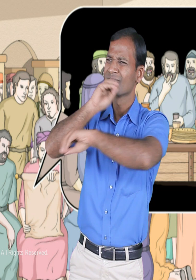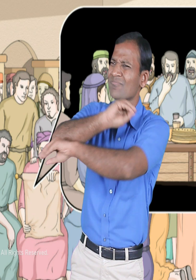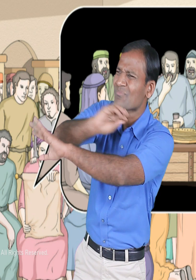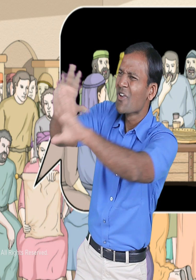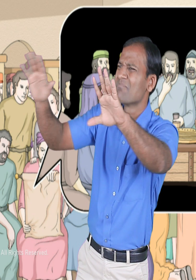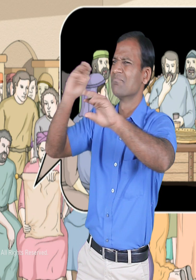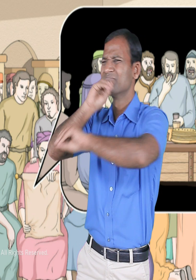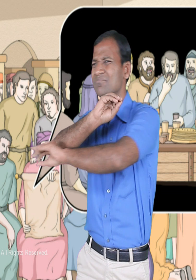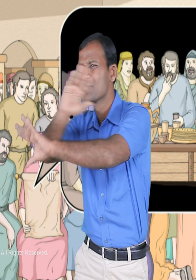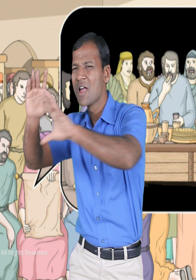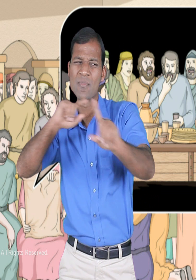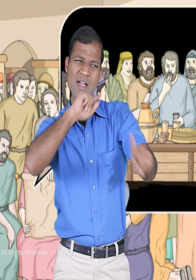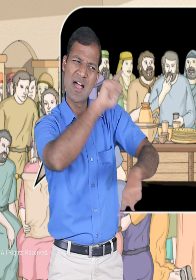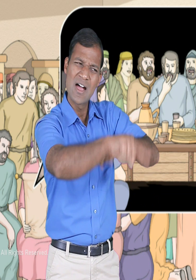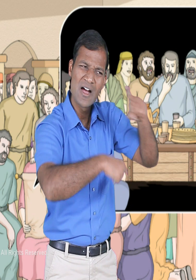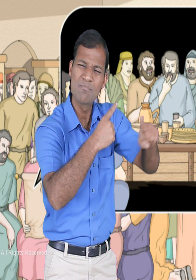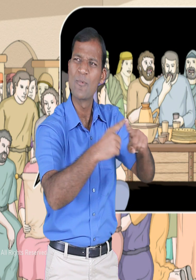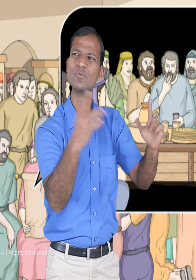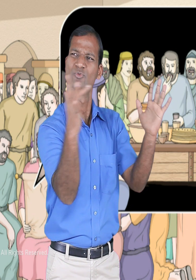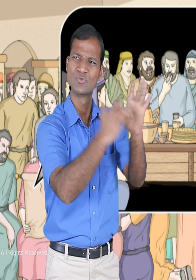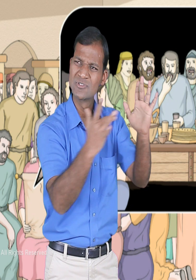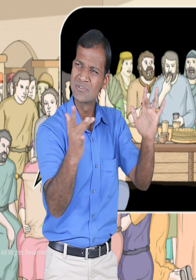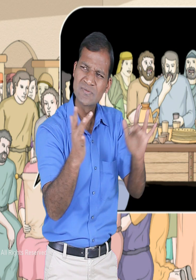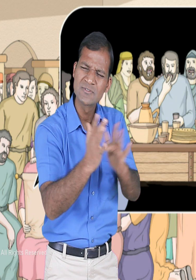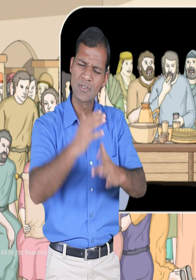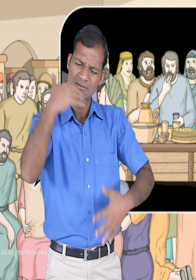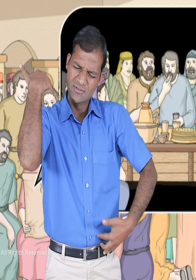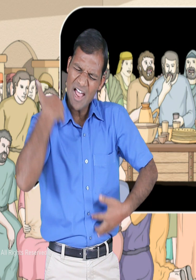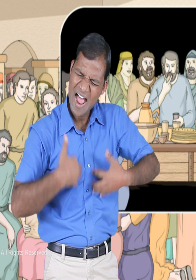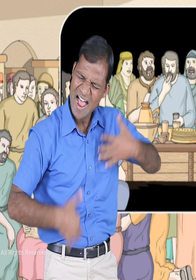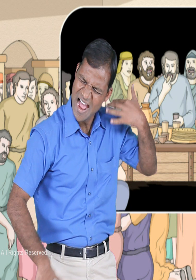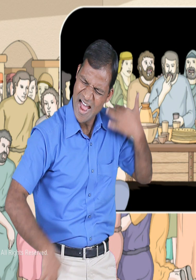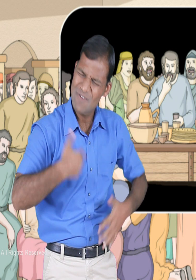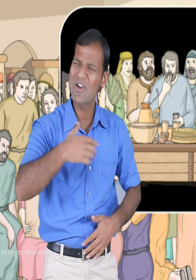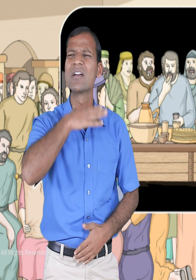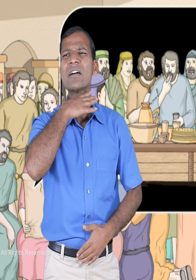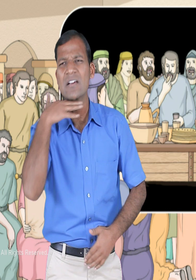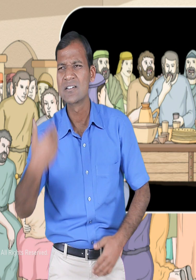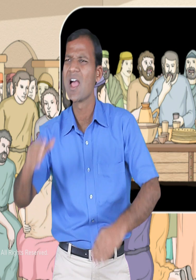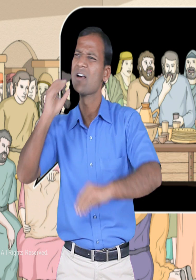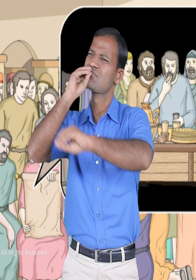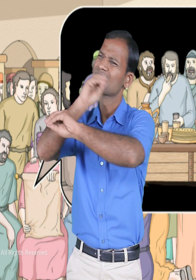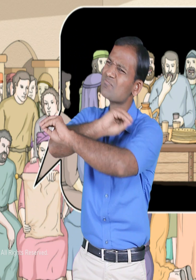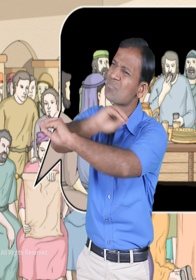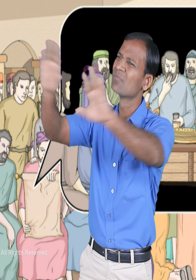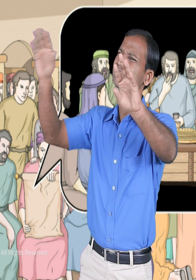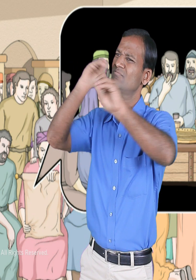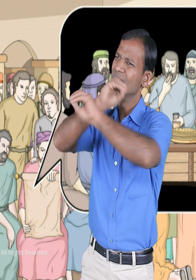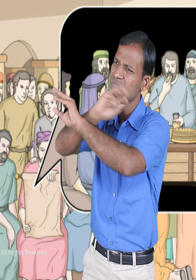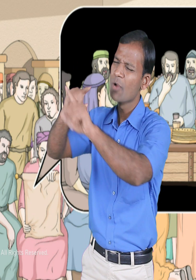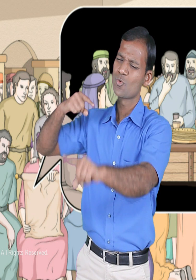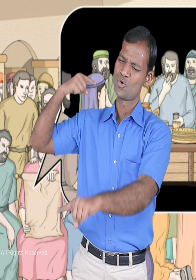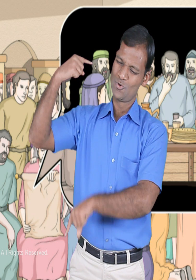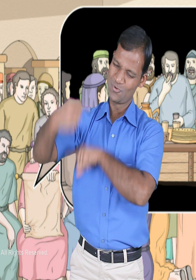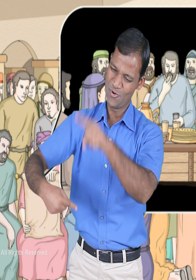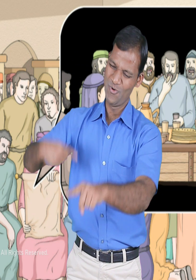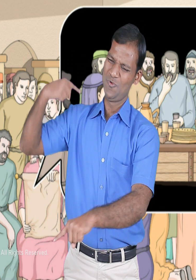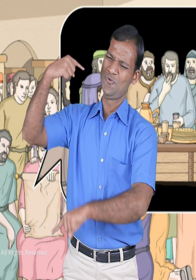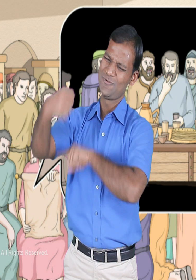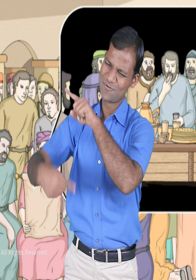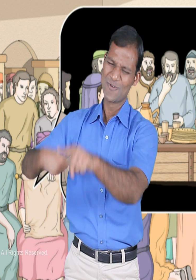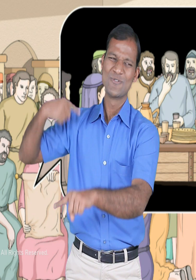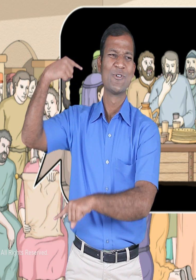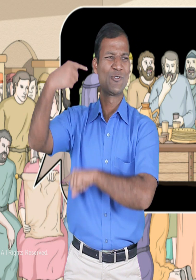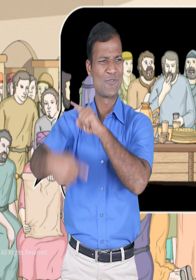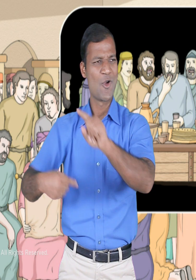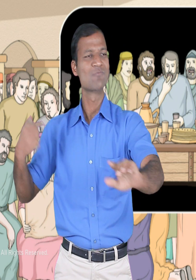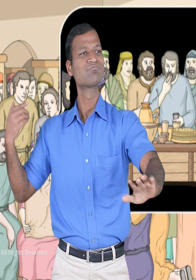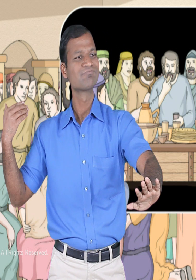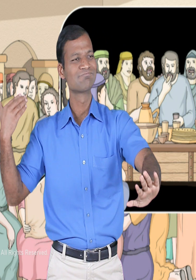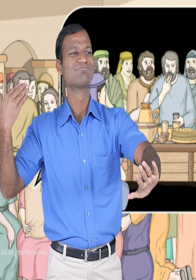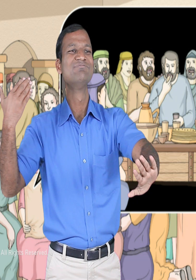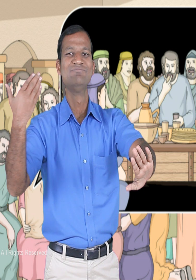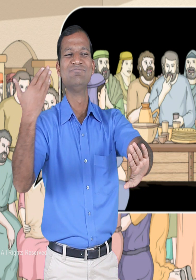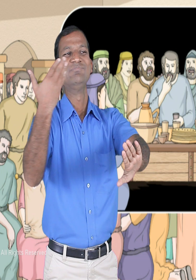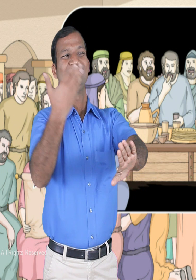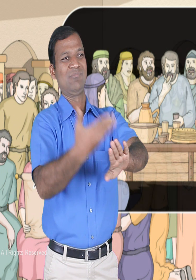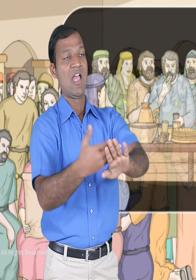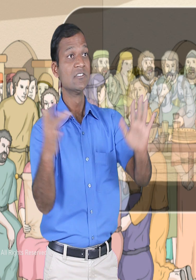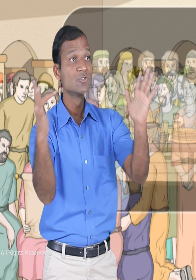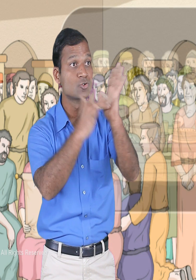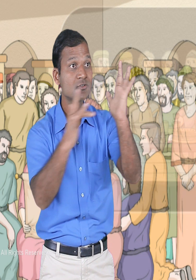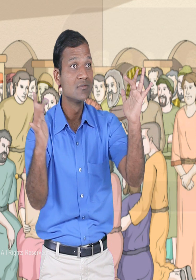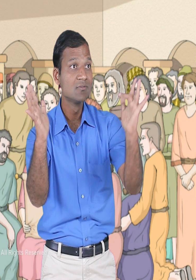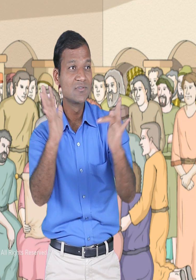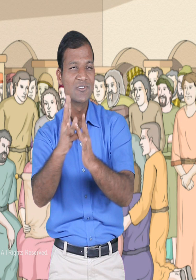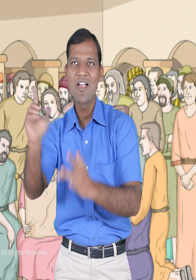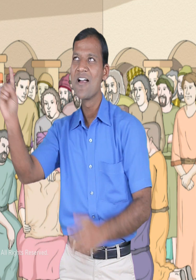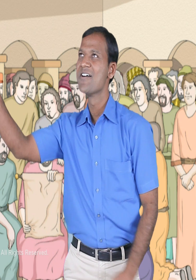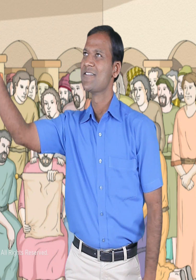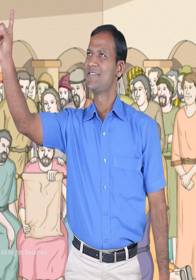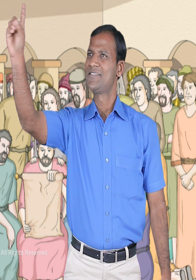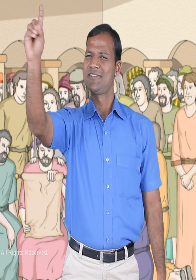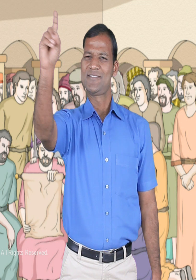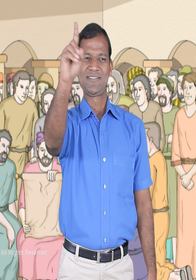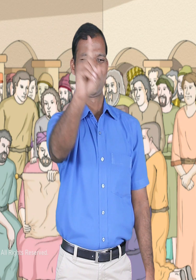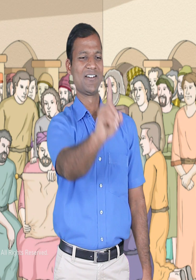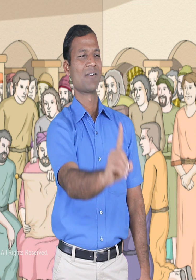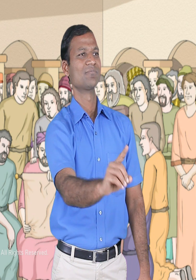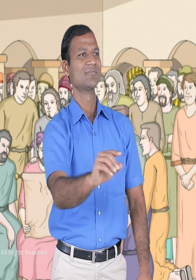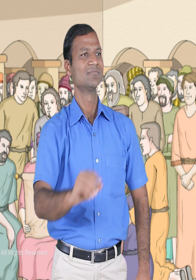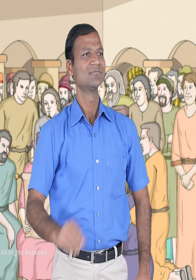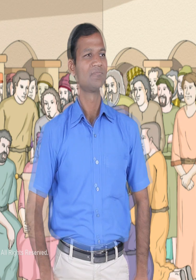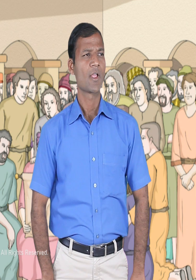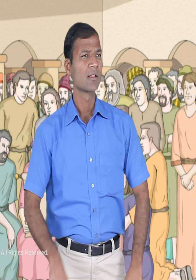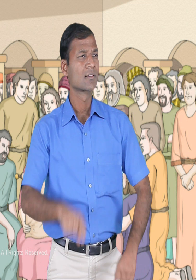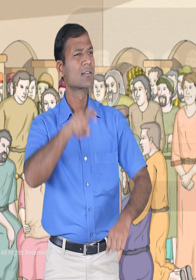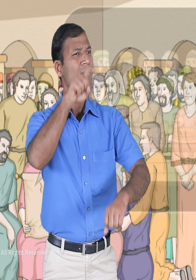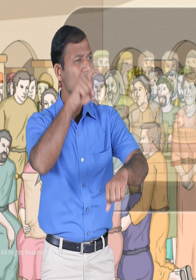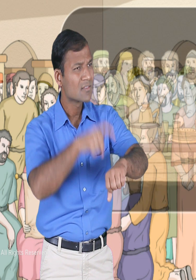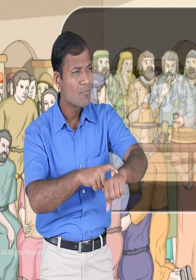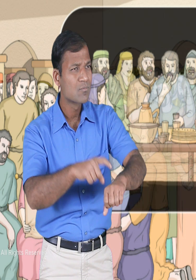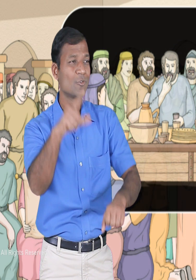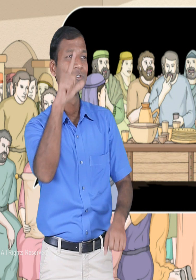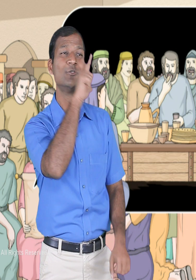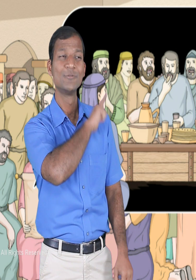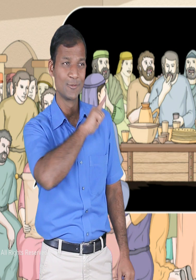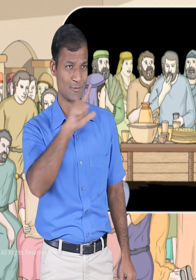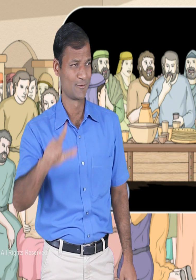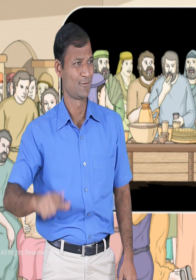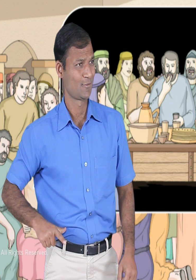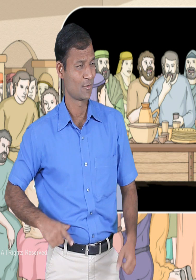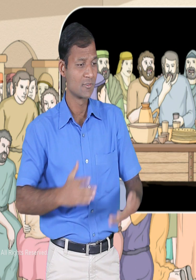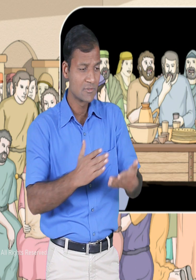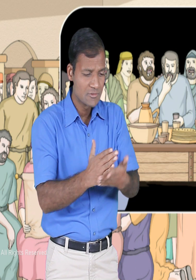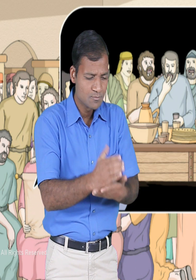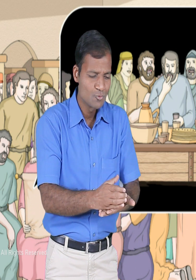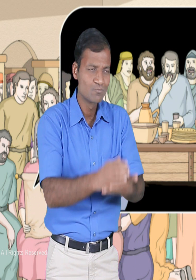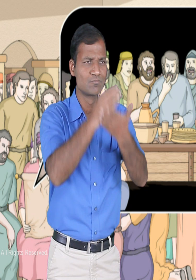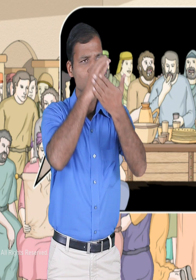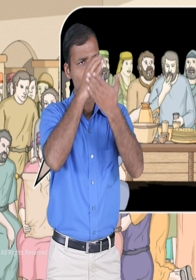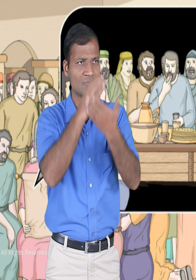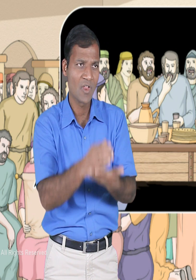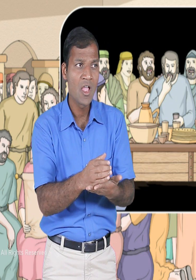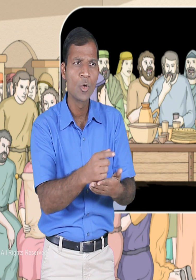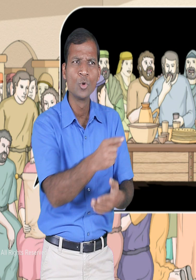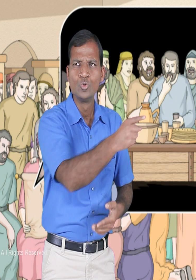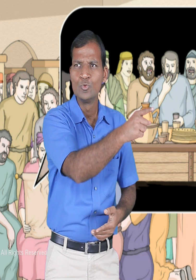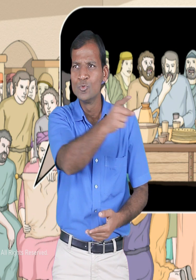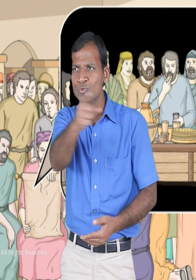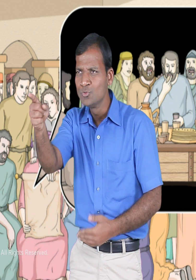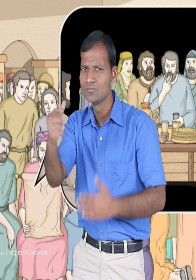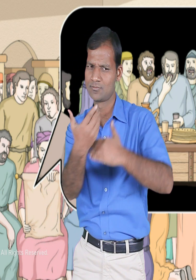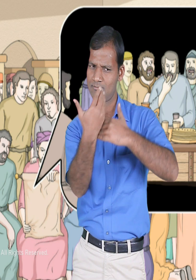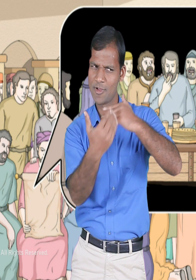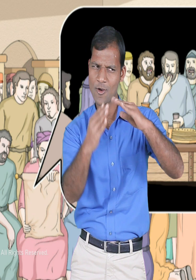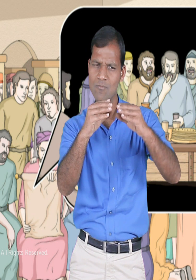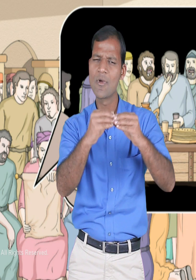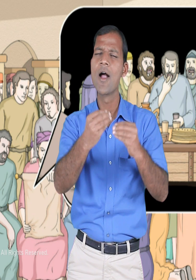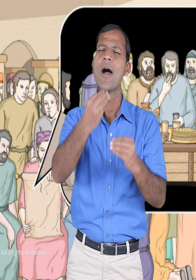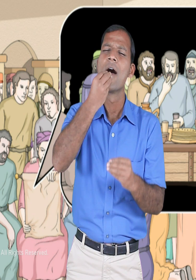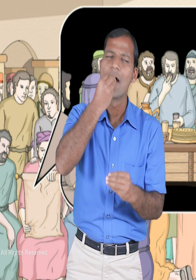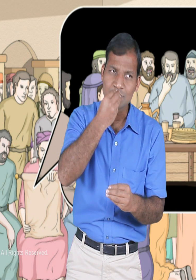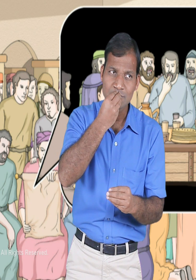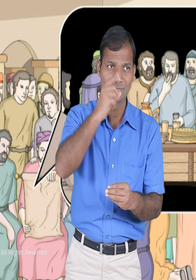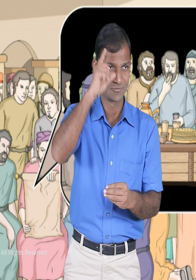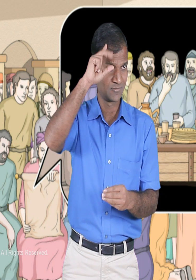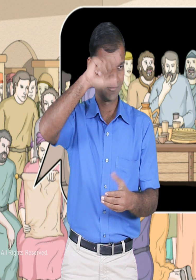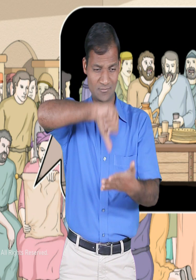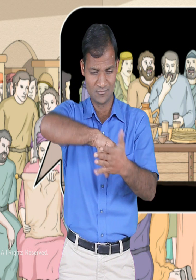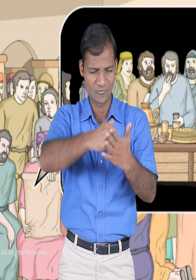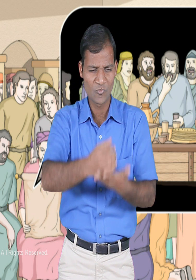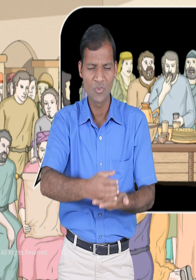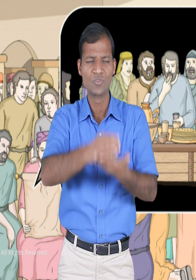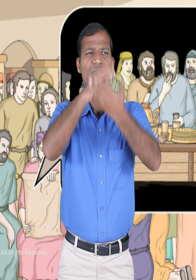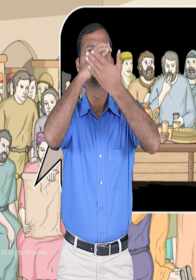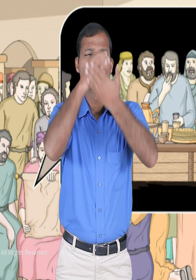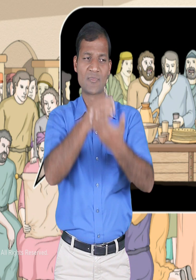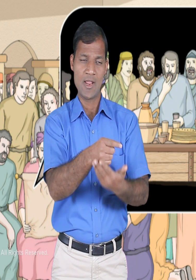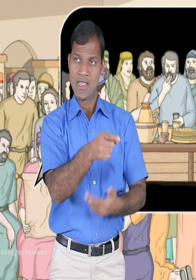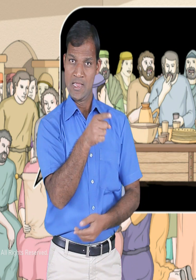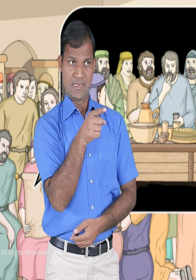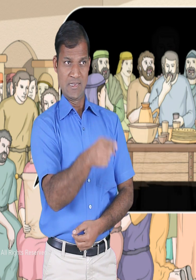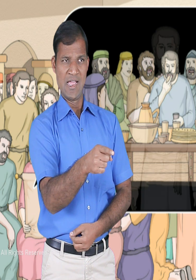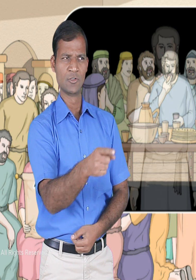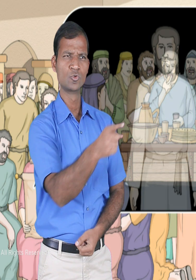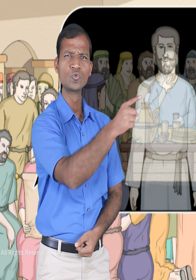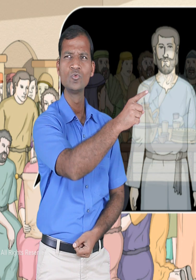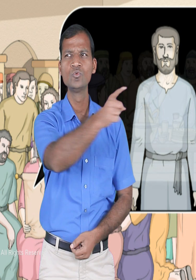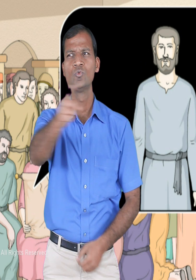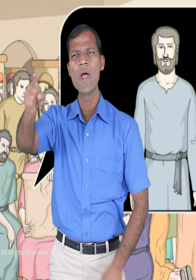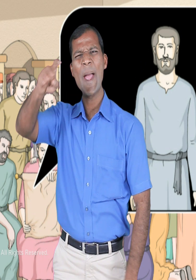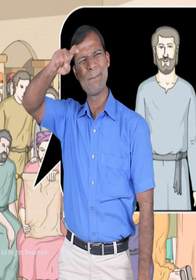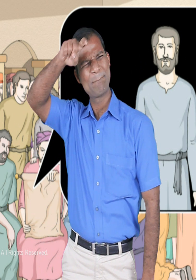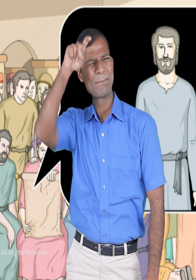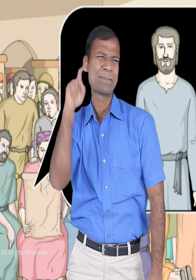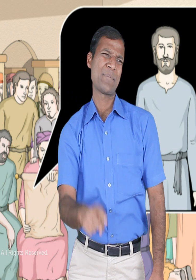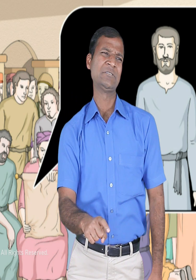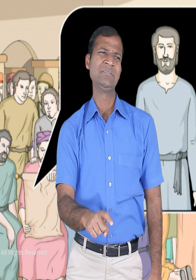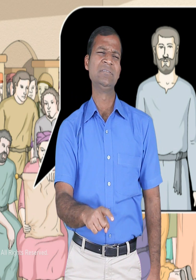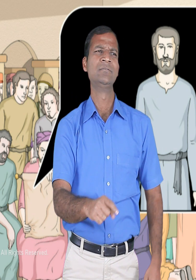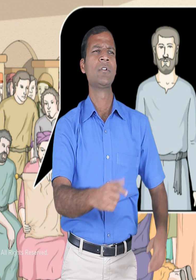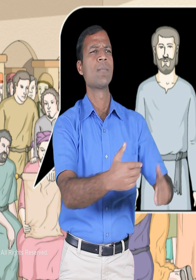Therefore, whoever eats the bread or drinks the cup of the Lord in an unworthy manner will be guilty of sinning against the body and blood of the Lord.